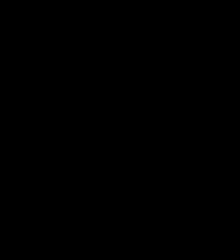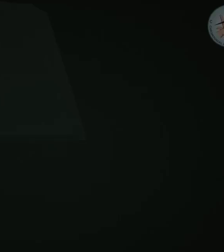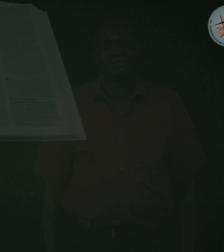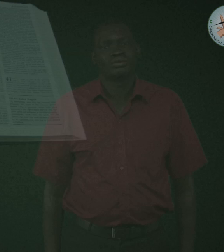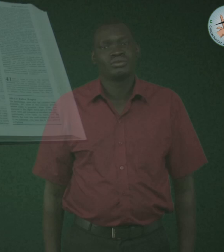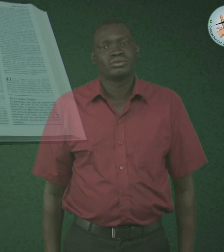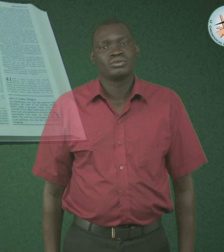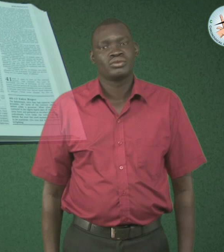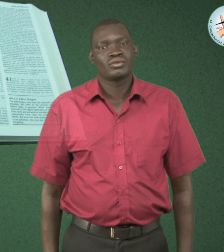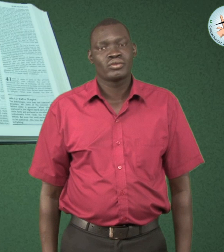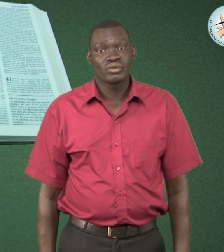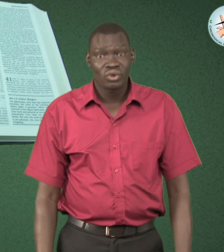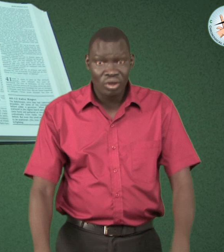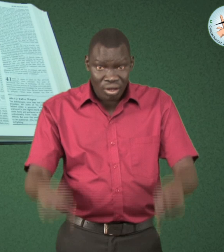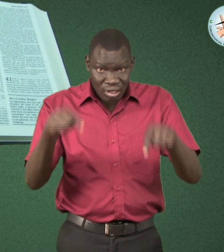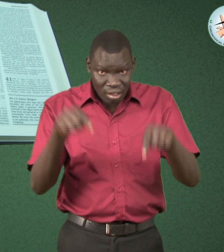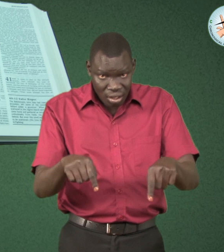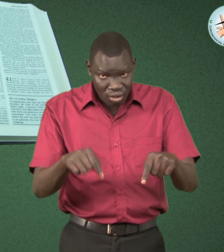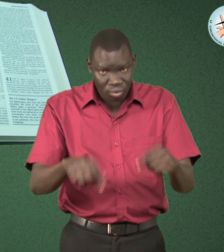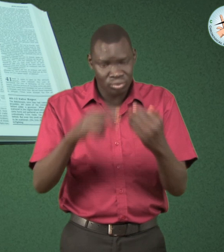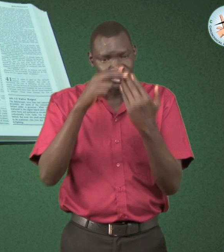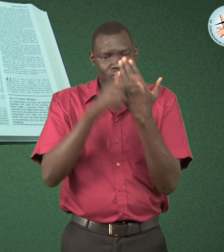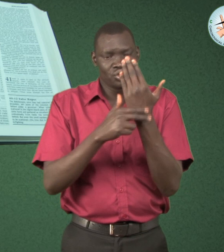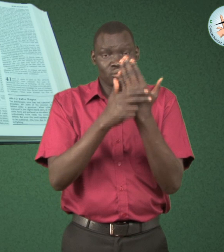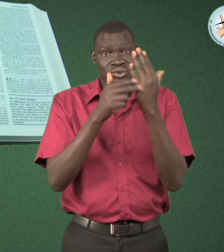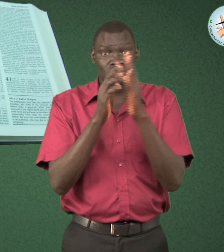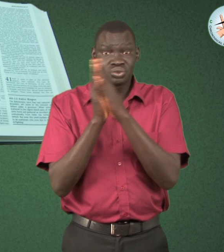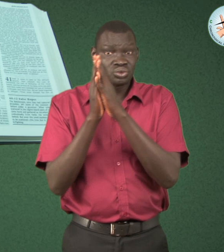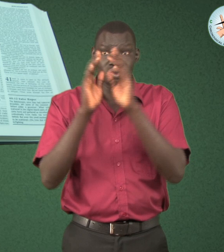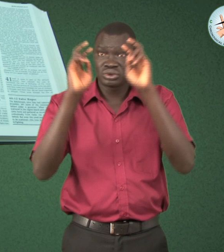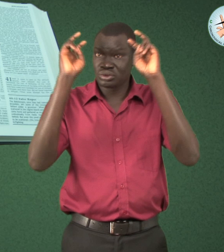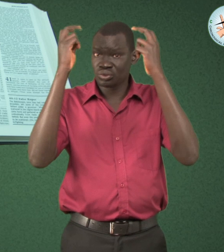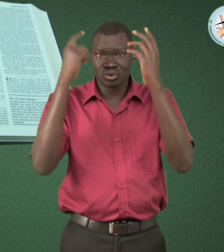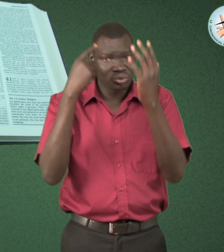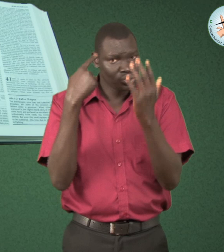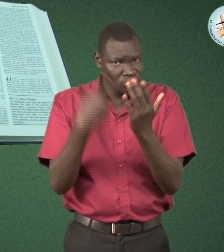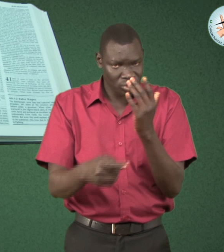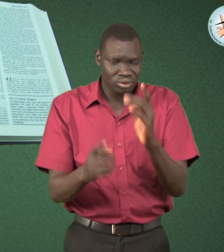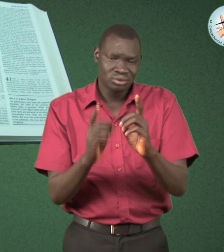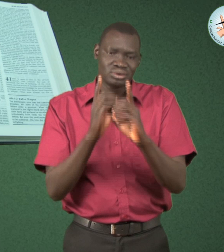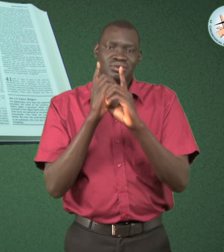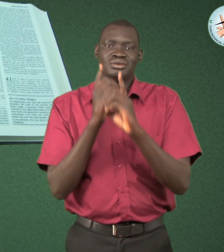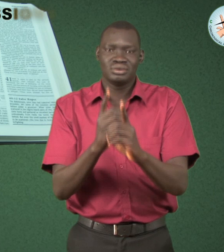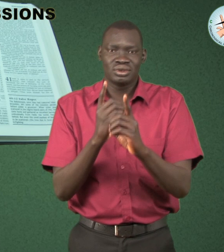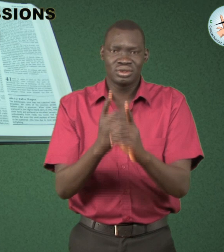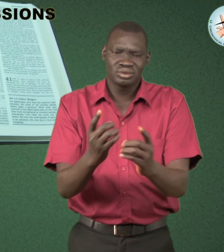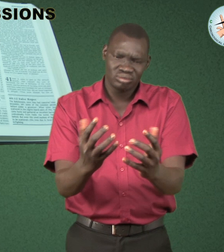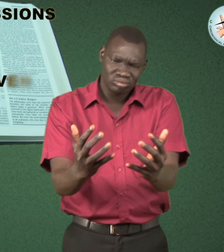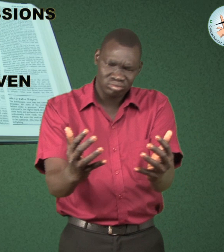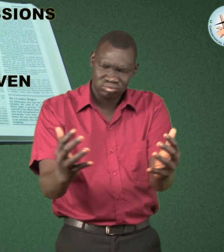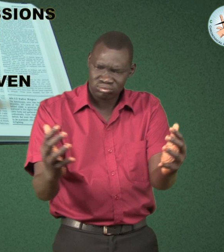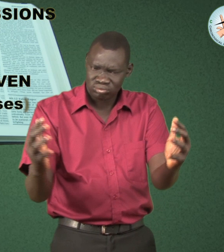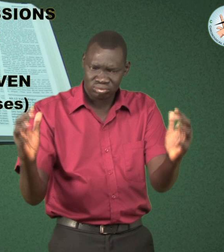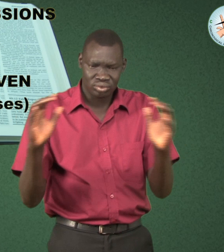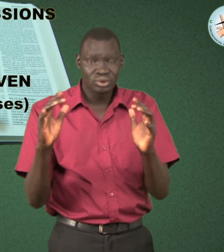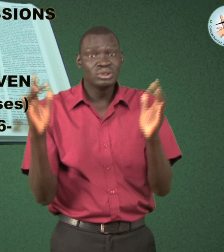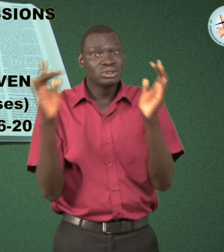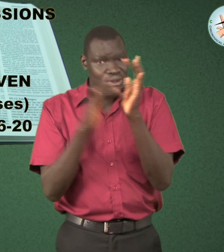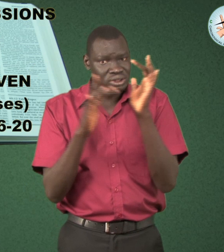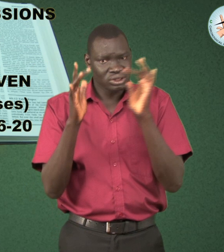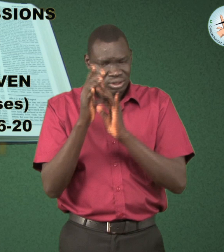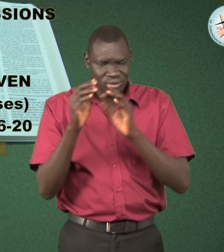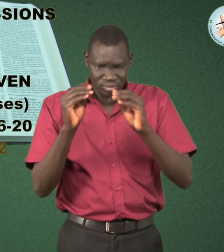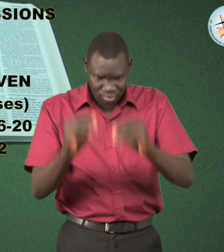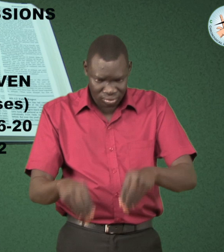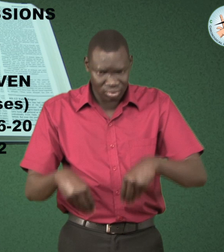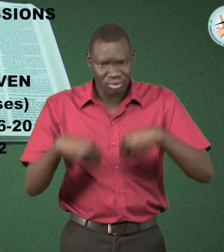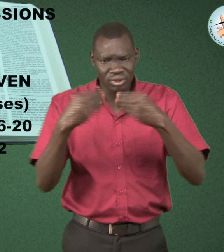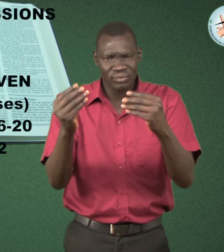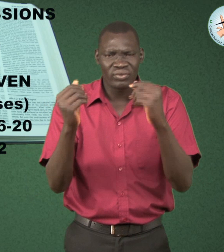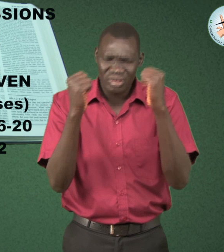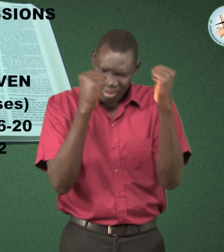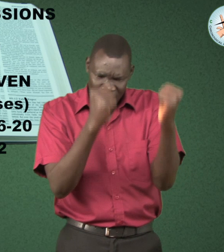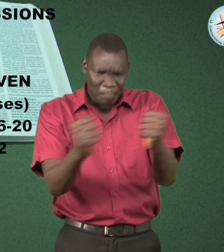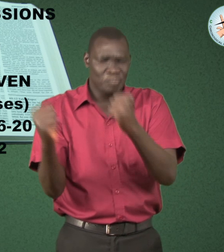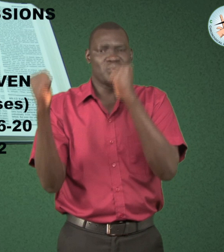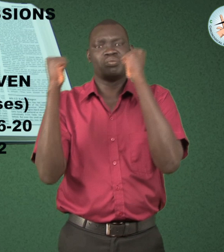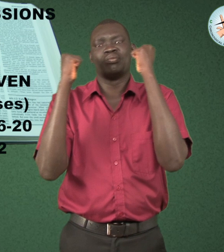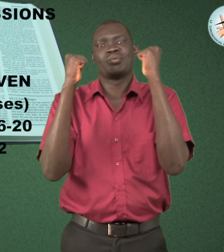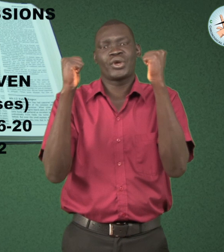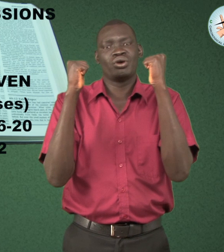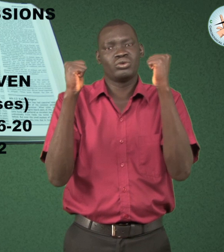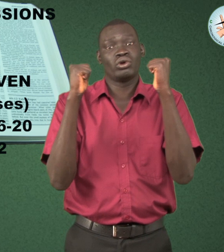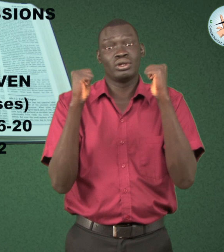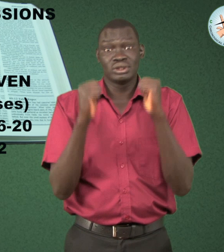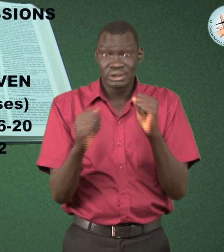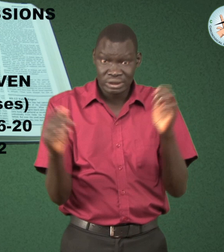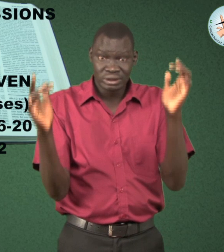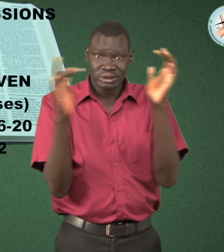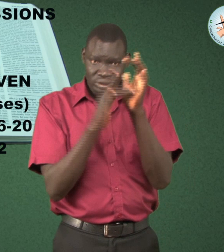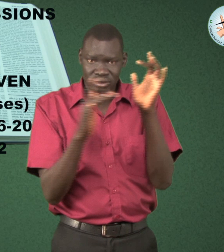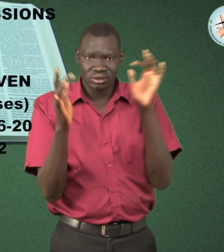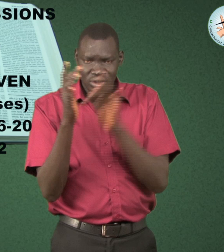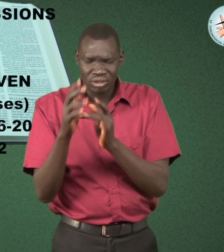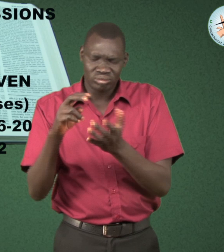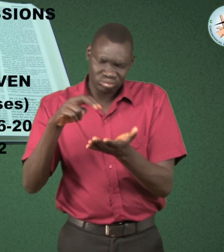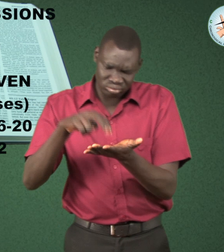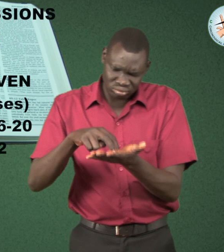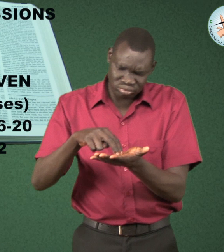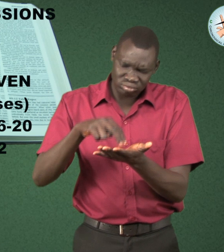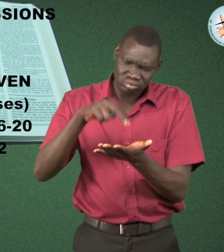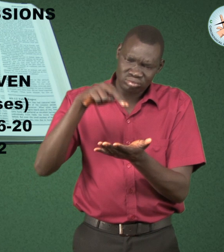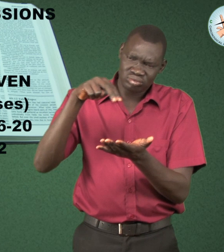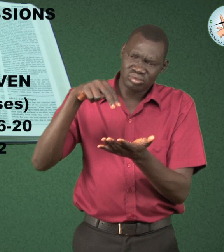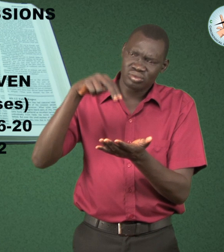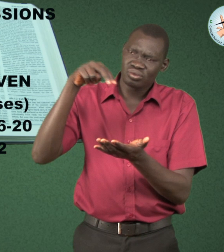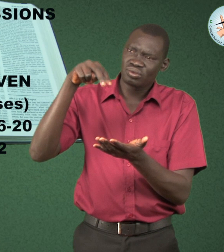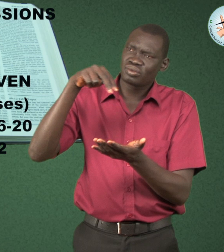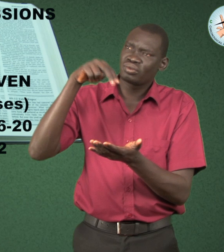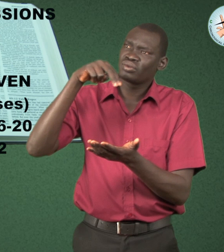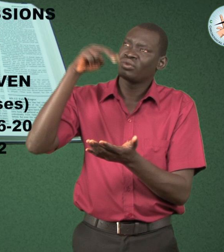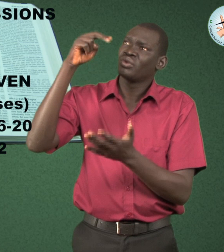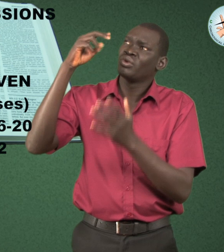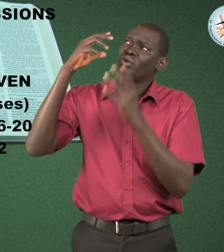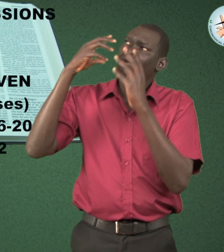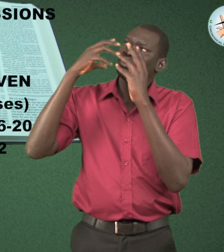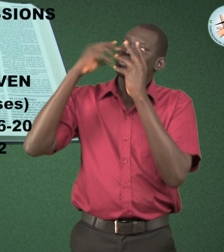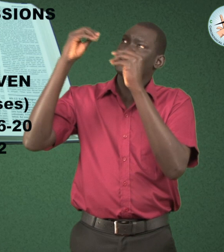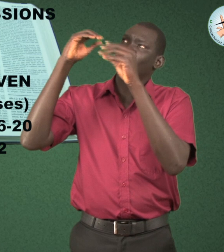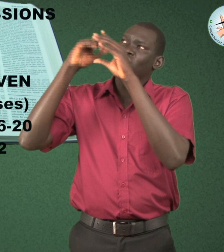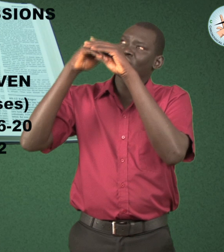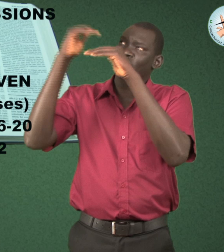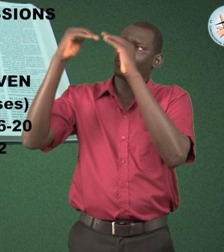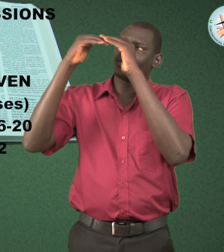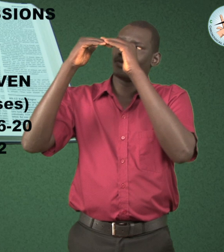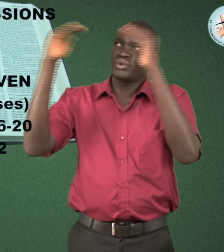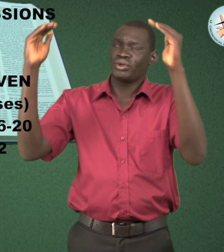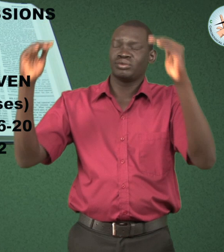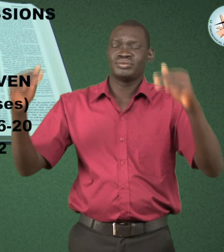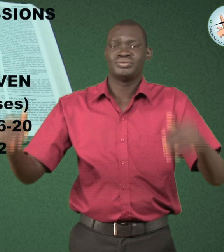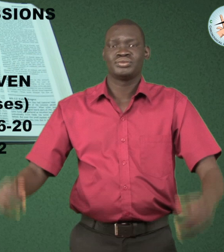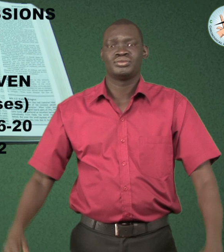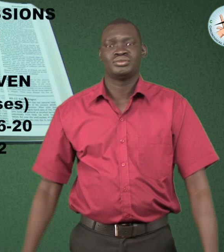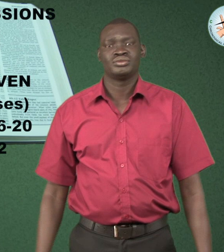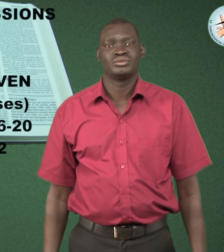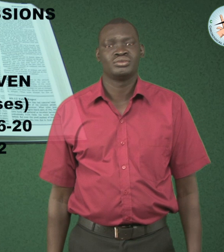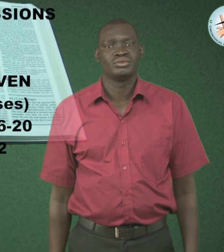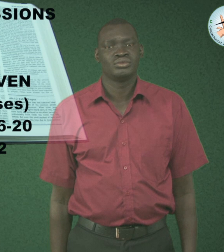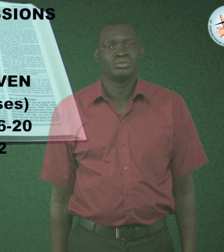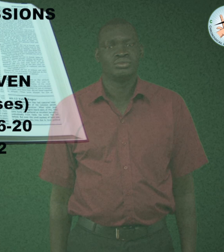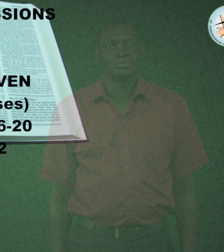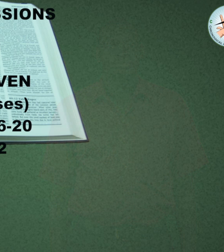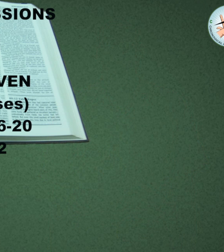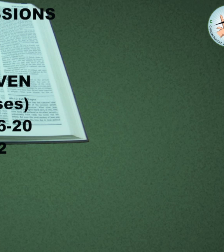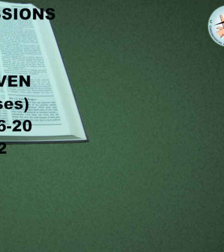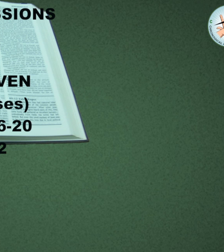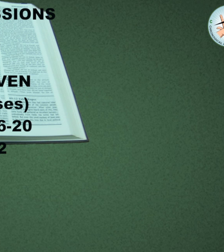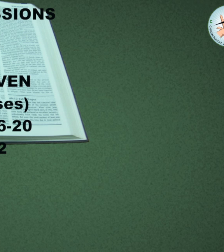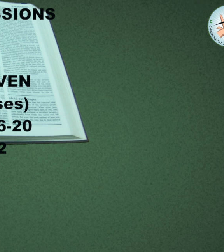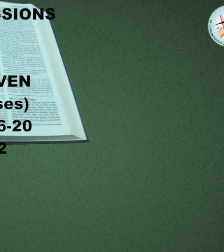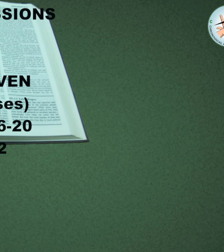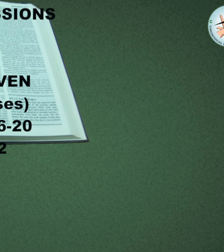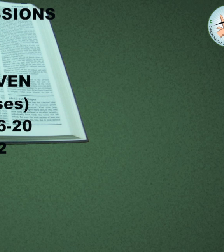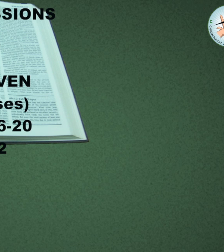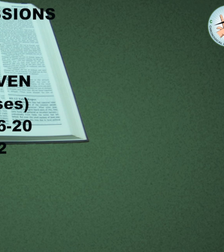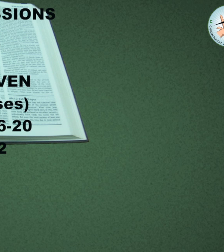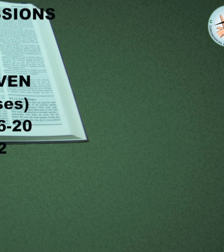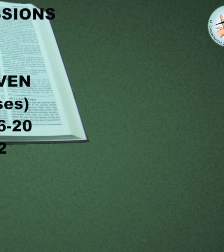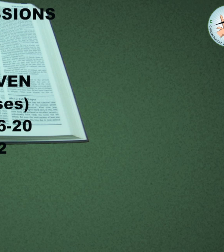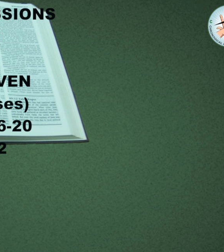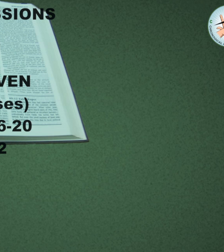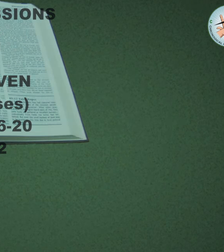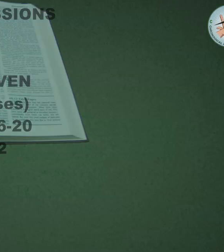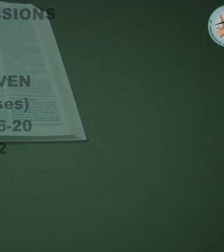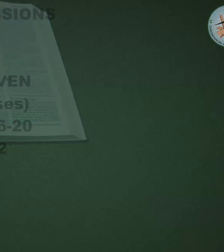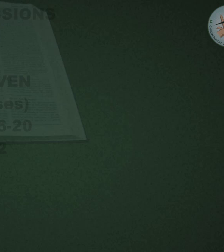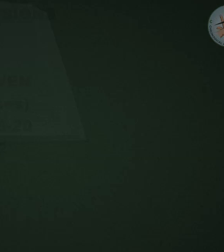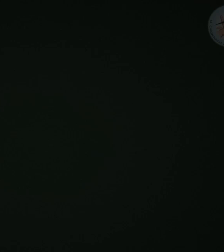Jesus commissions the disciples and goes to heaven